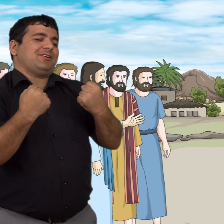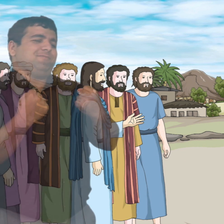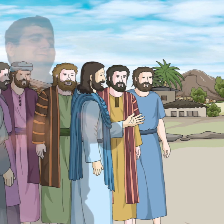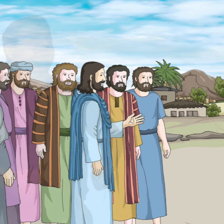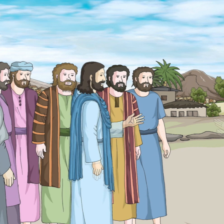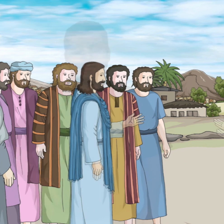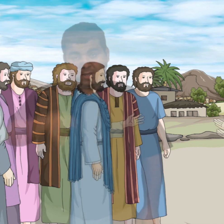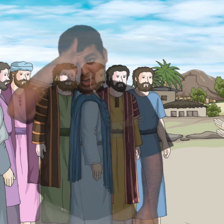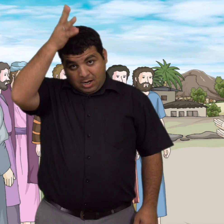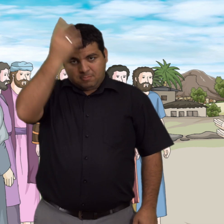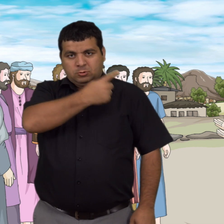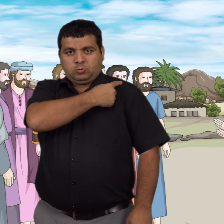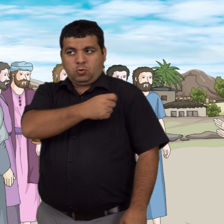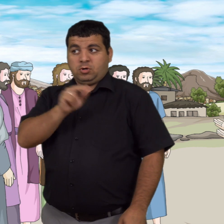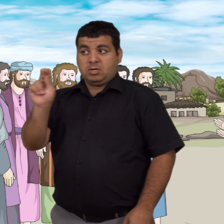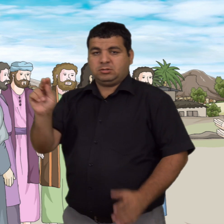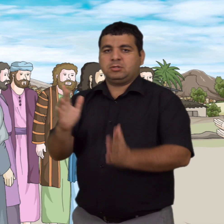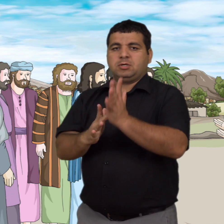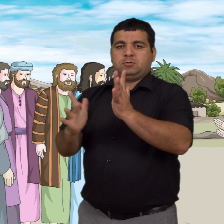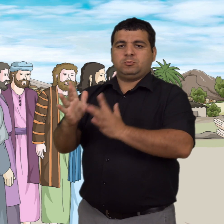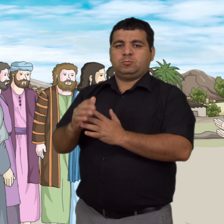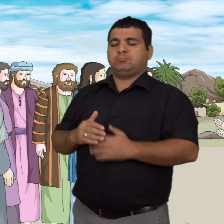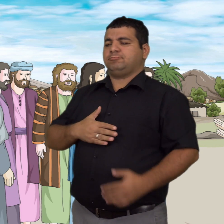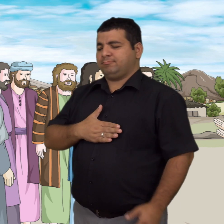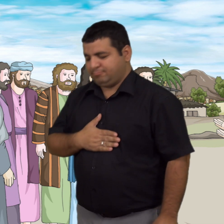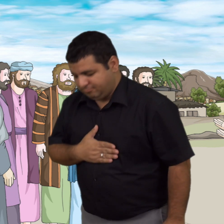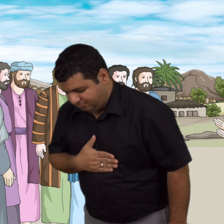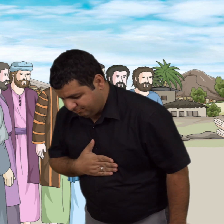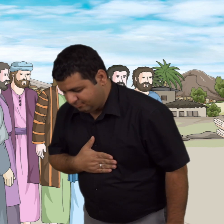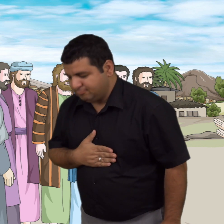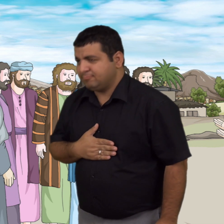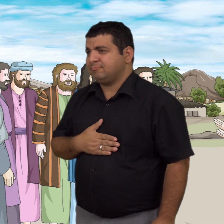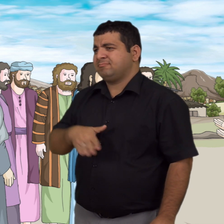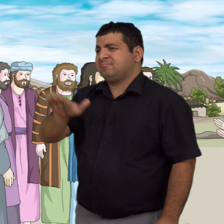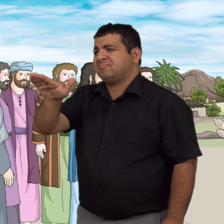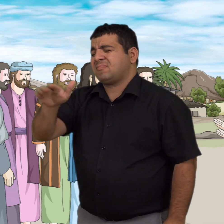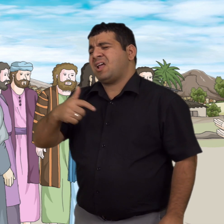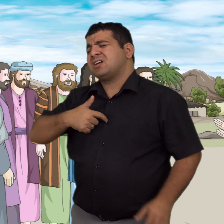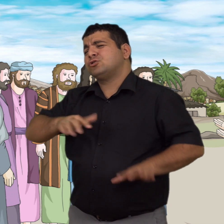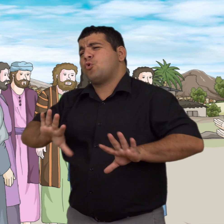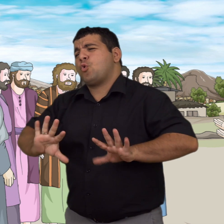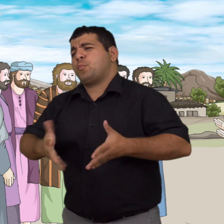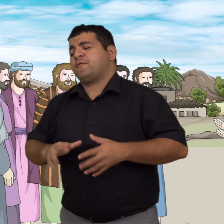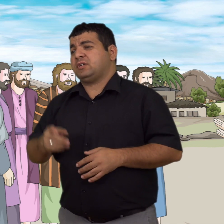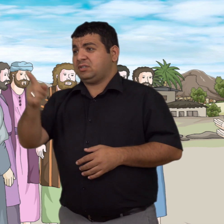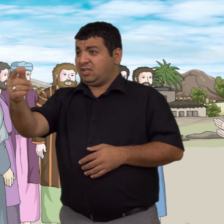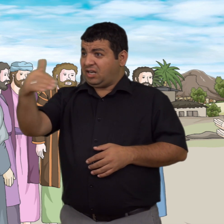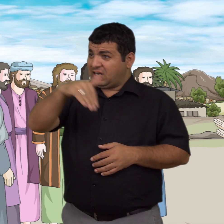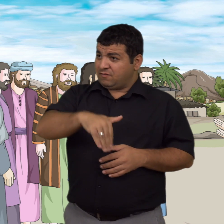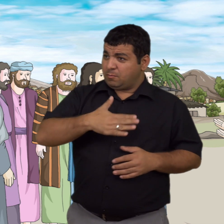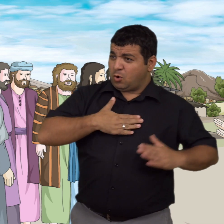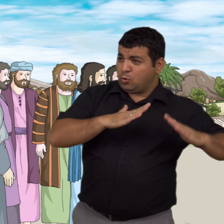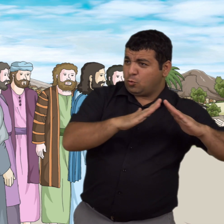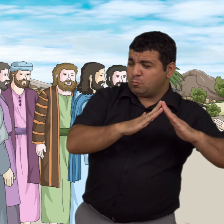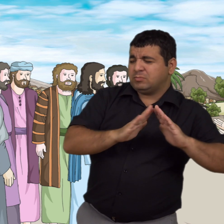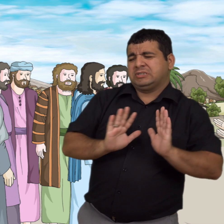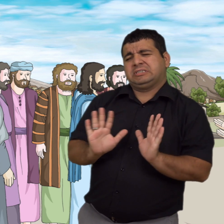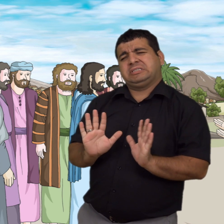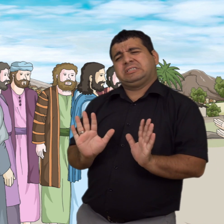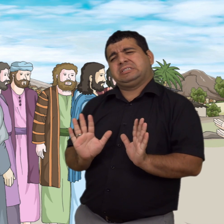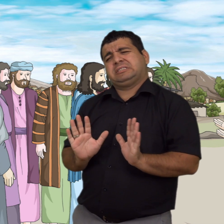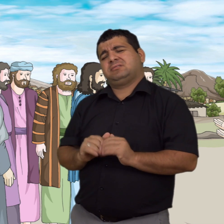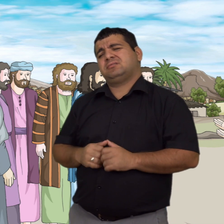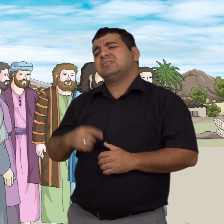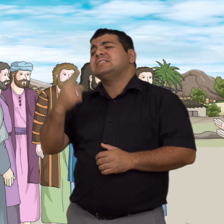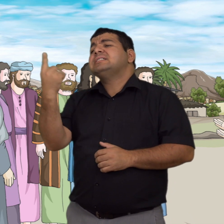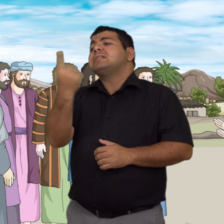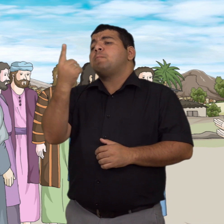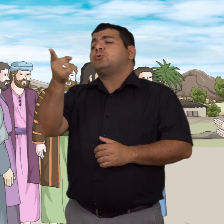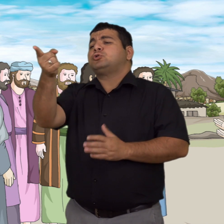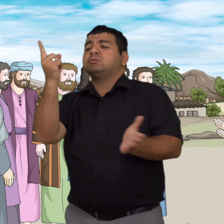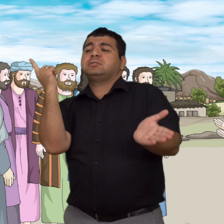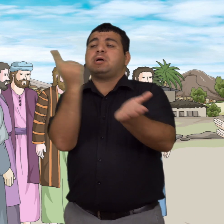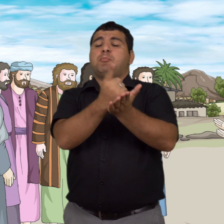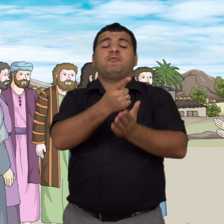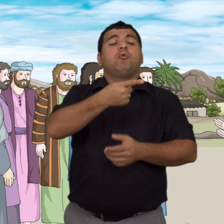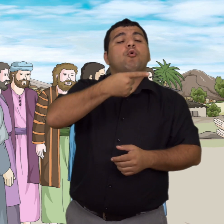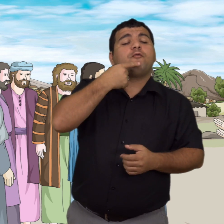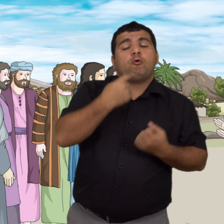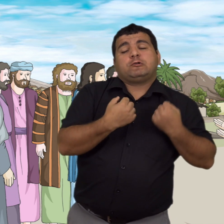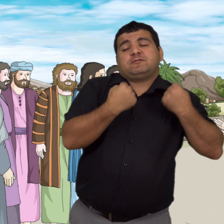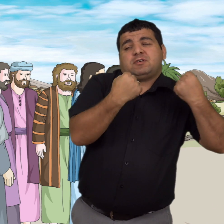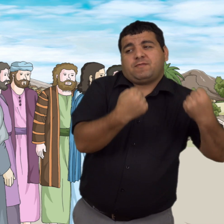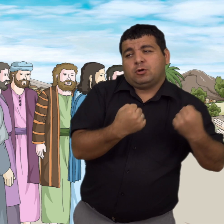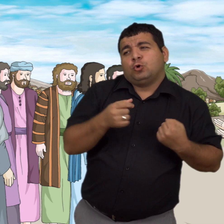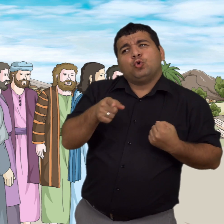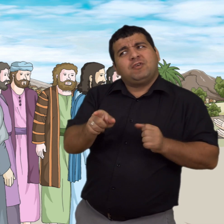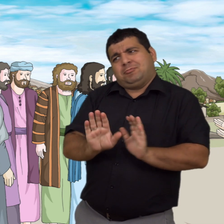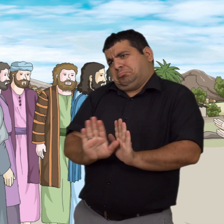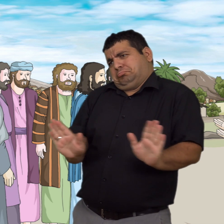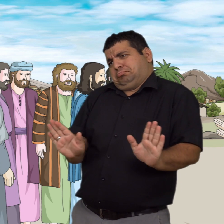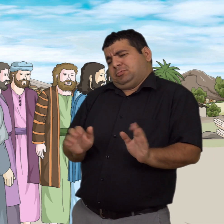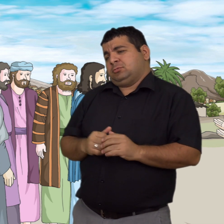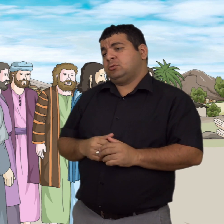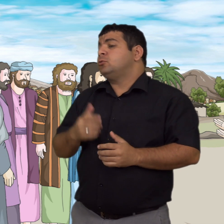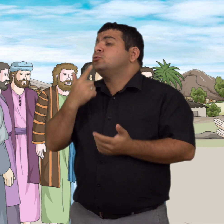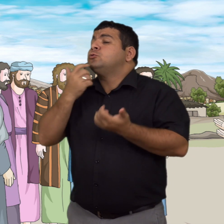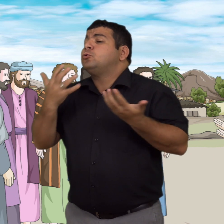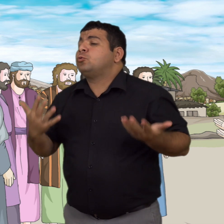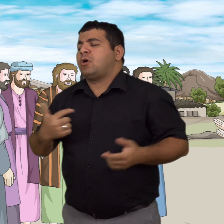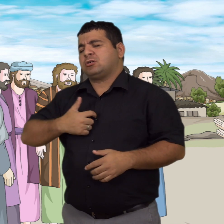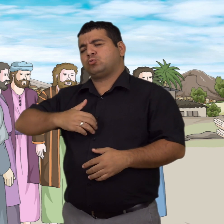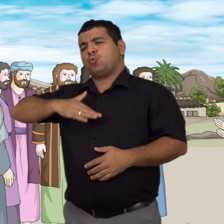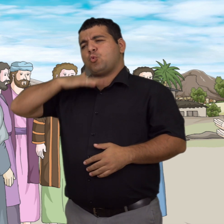The centurion answered, “Lord, I am not worthy to have You come under my roof.